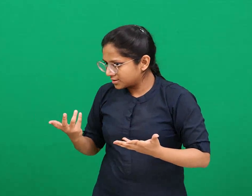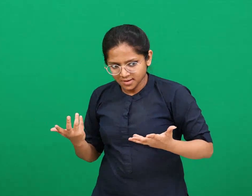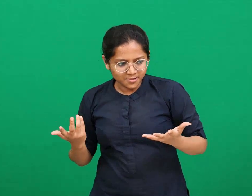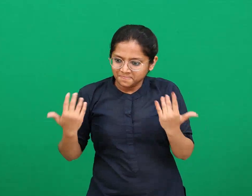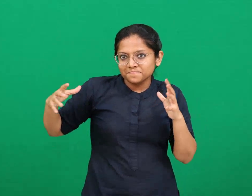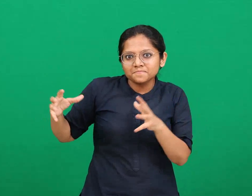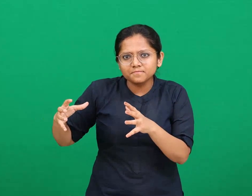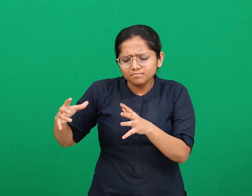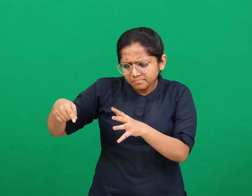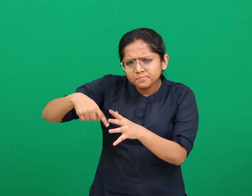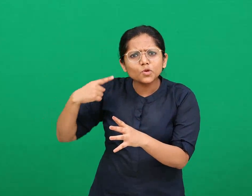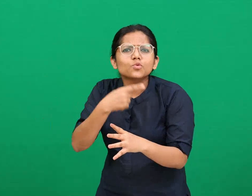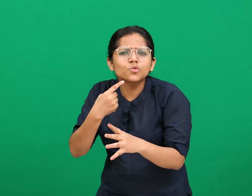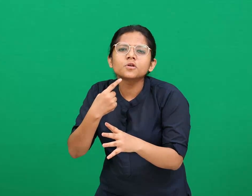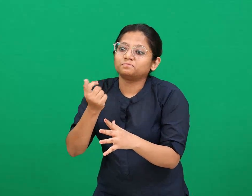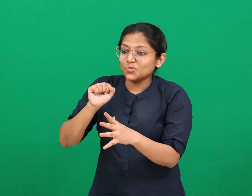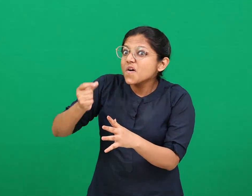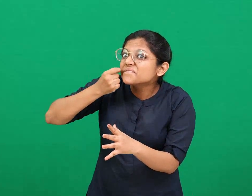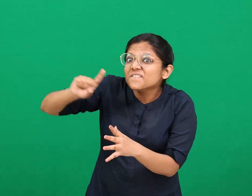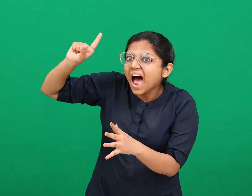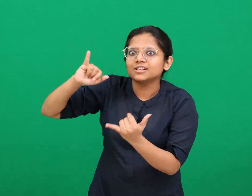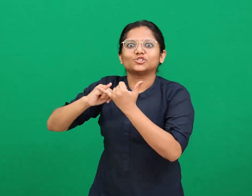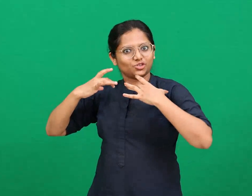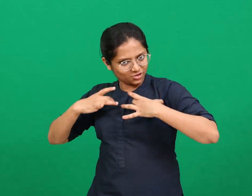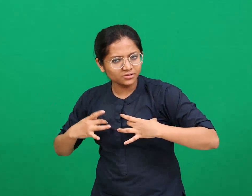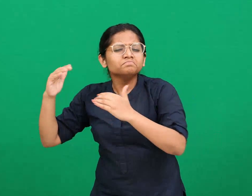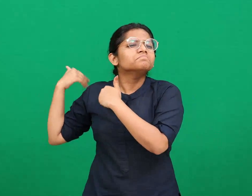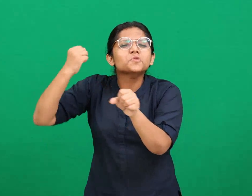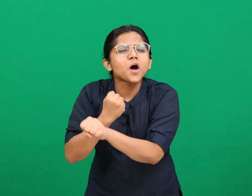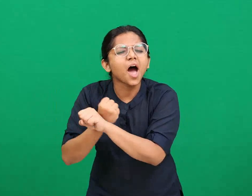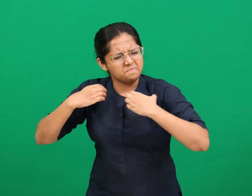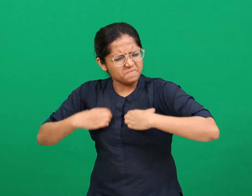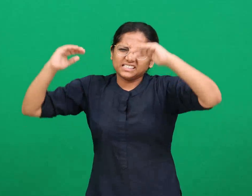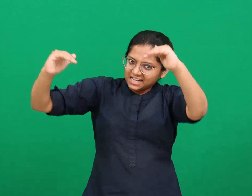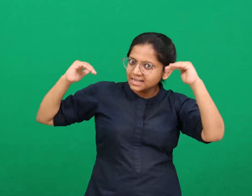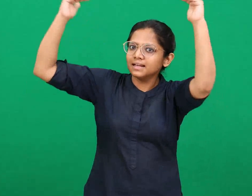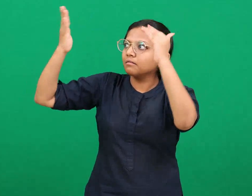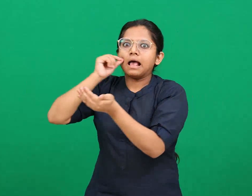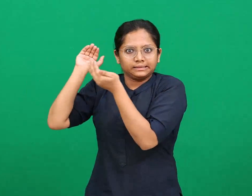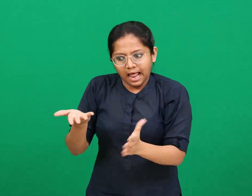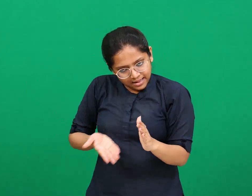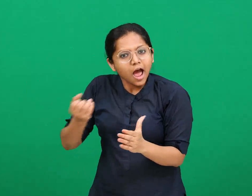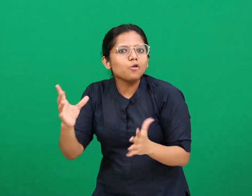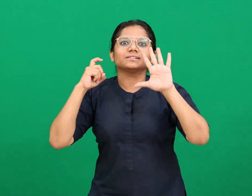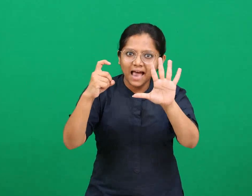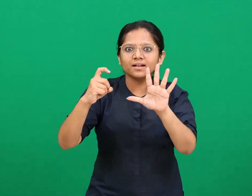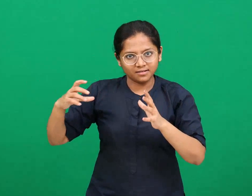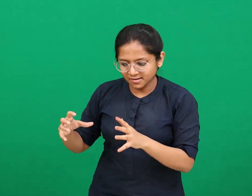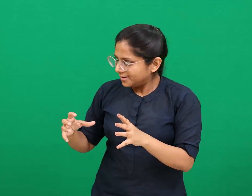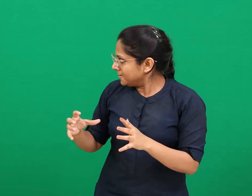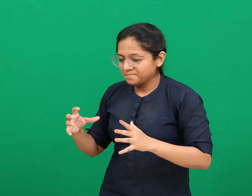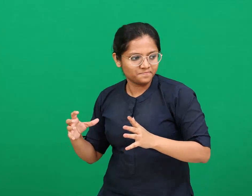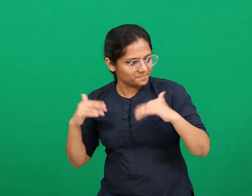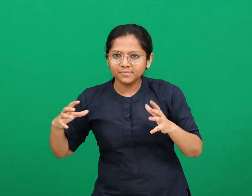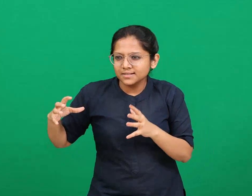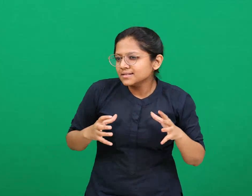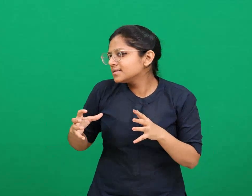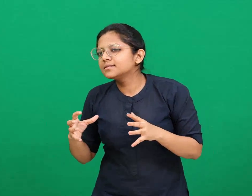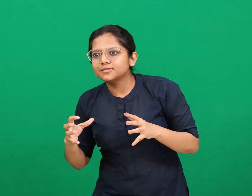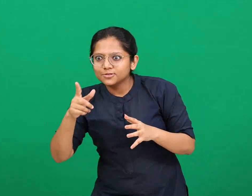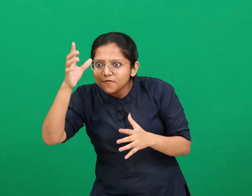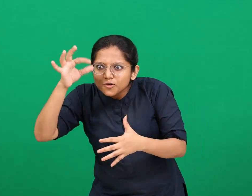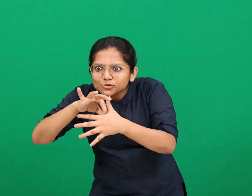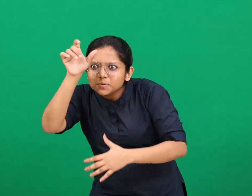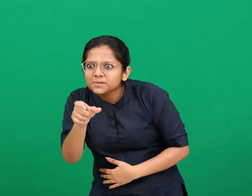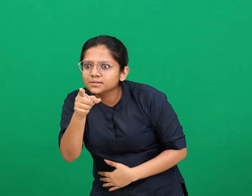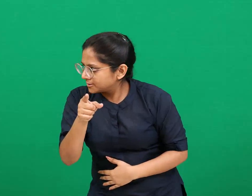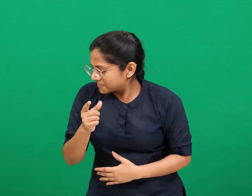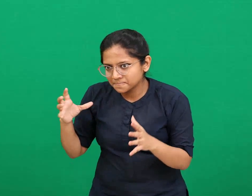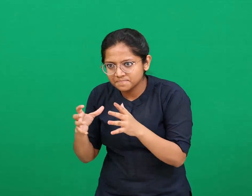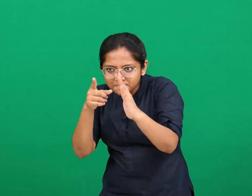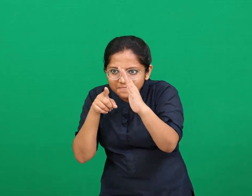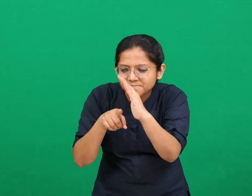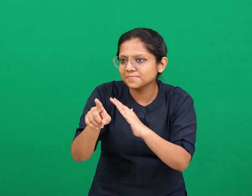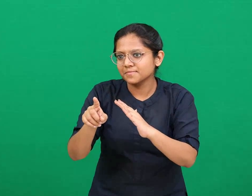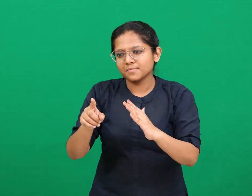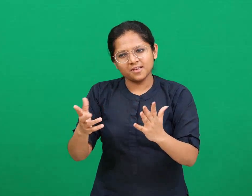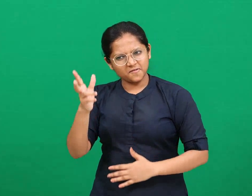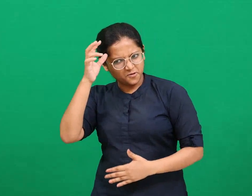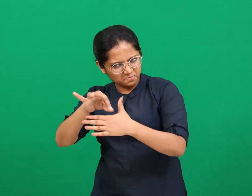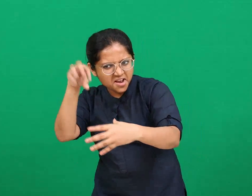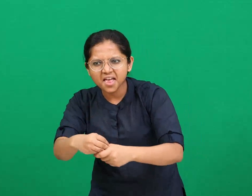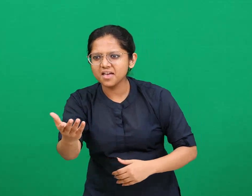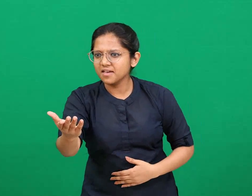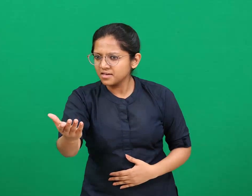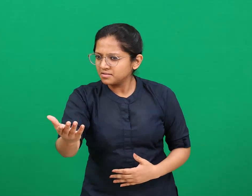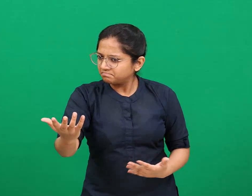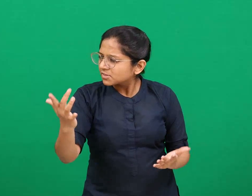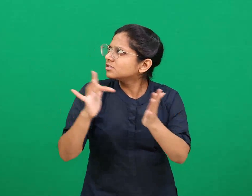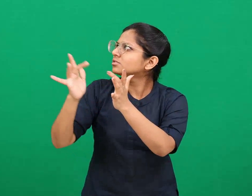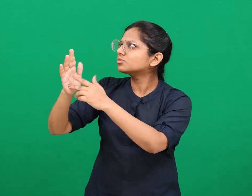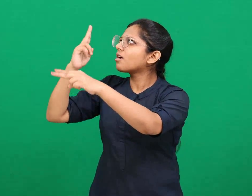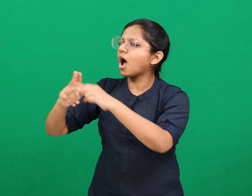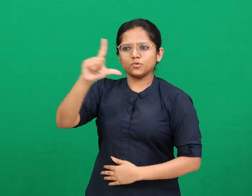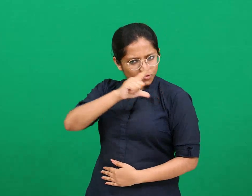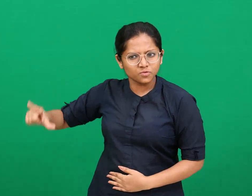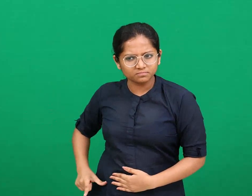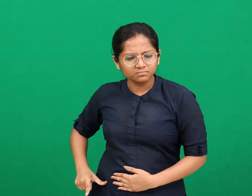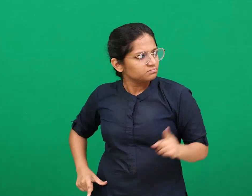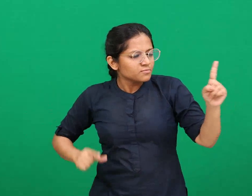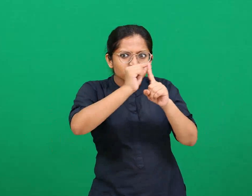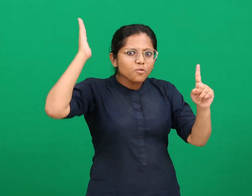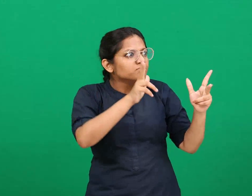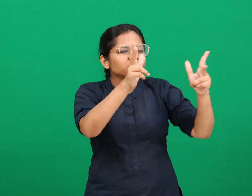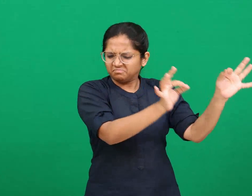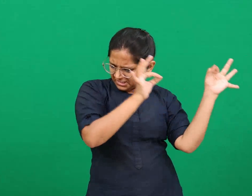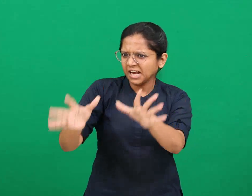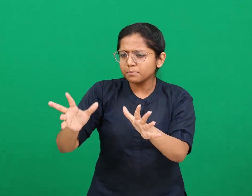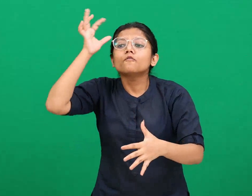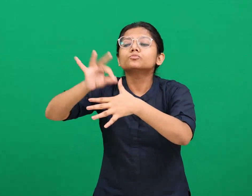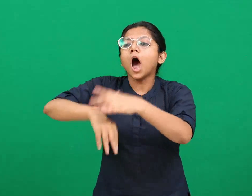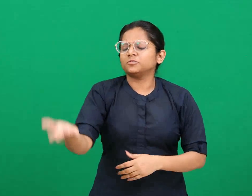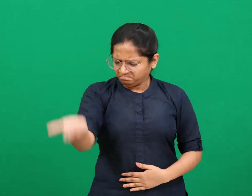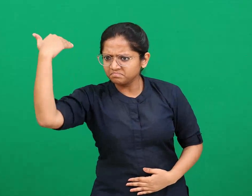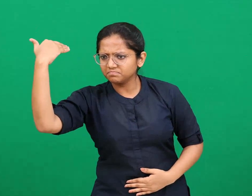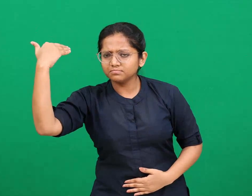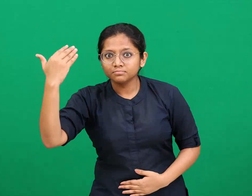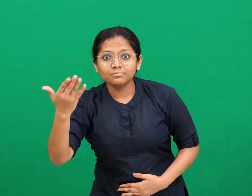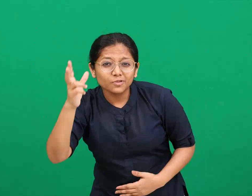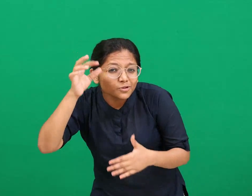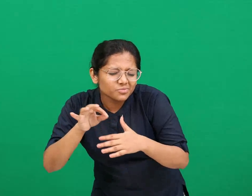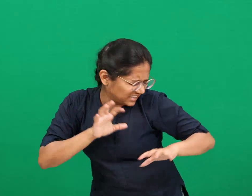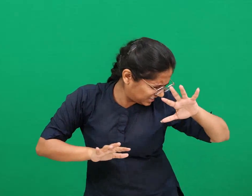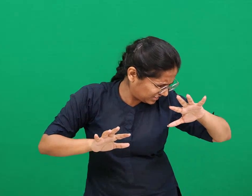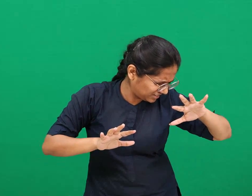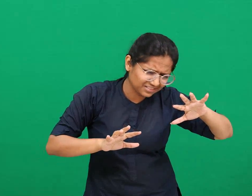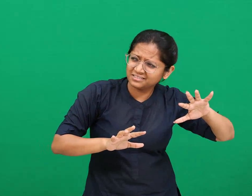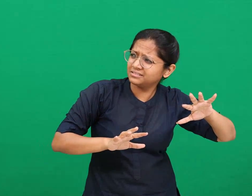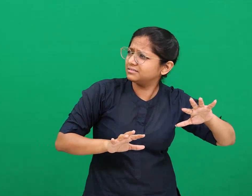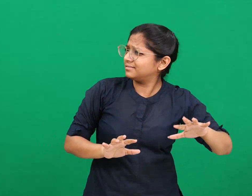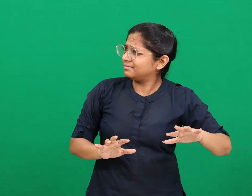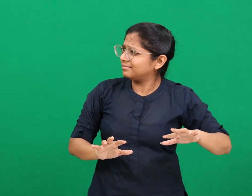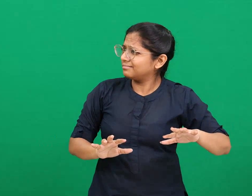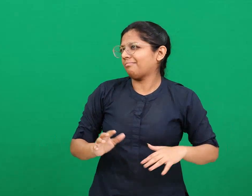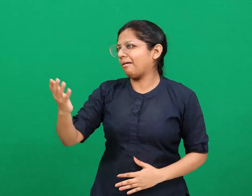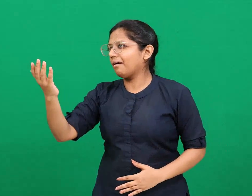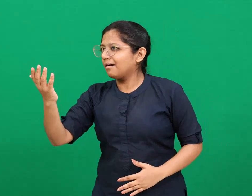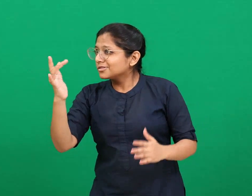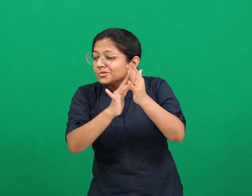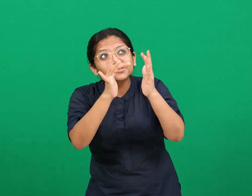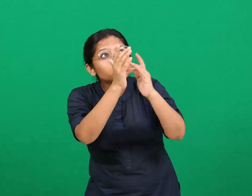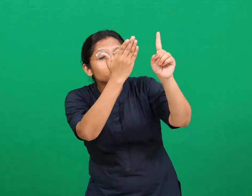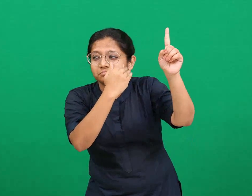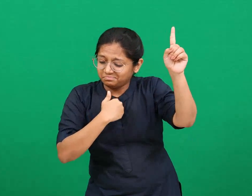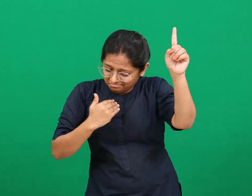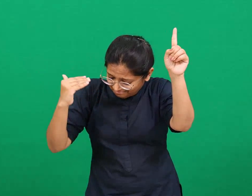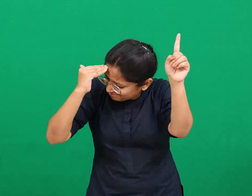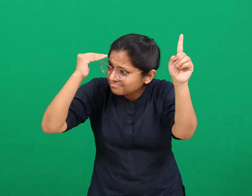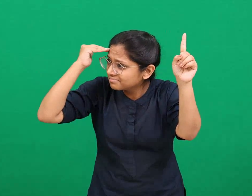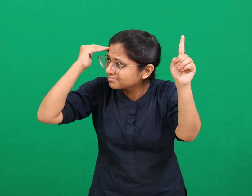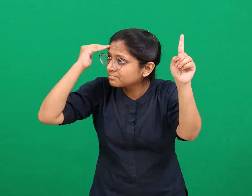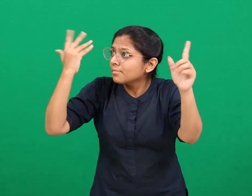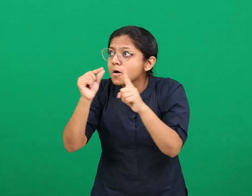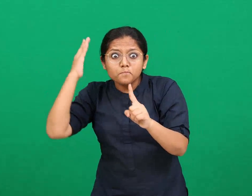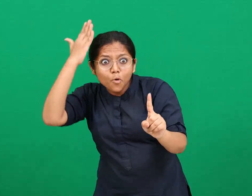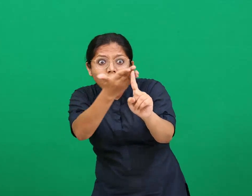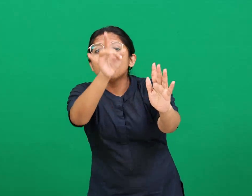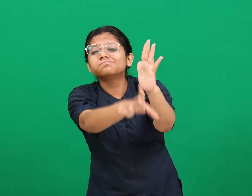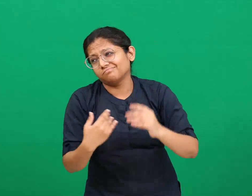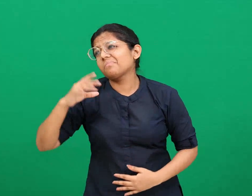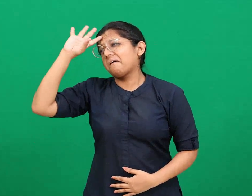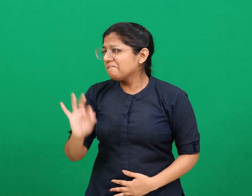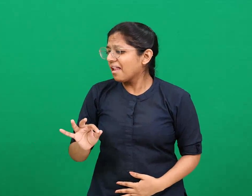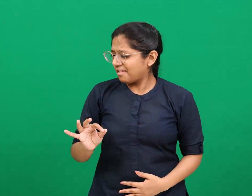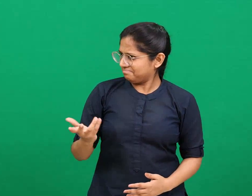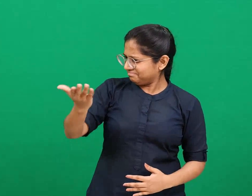Seven sons of Sceva, a Jewish chief priest, were doing this. Eventually, one of the evil spirits answered them, "Jesus I know, and I know about Paul, but who are you?"